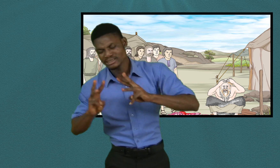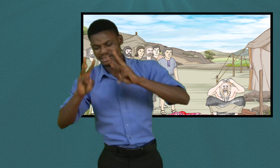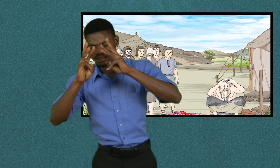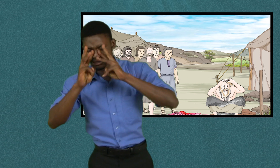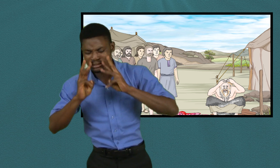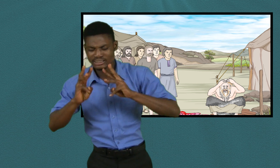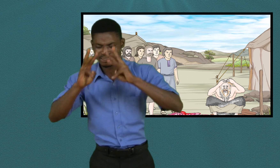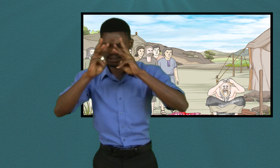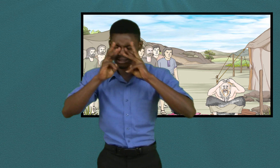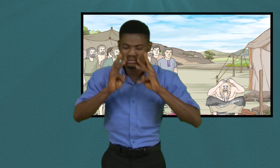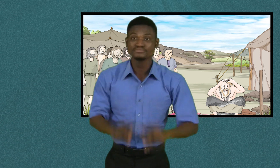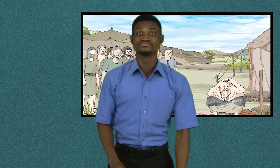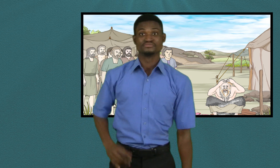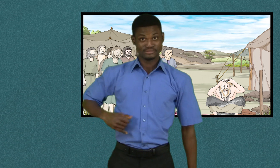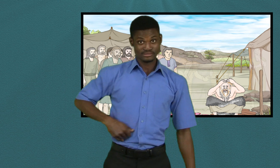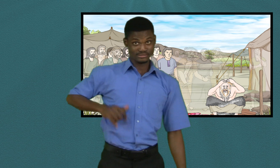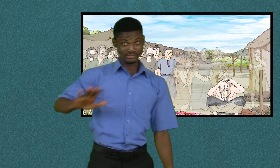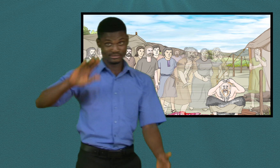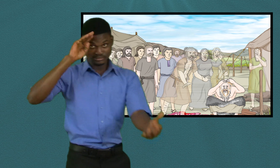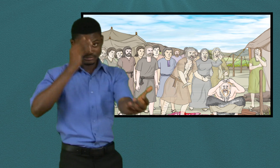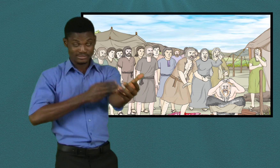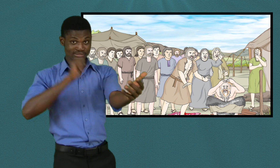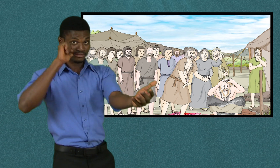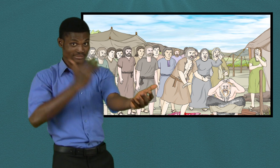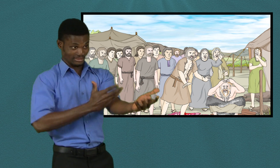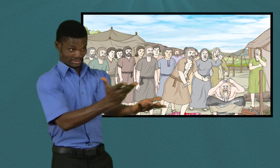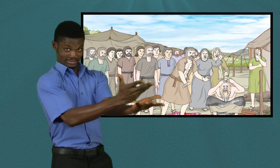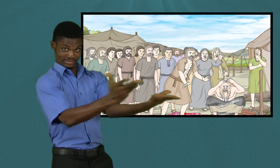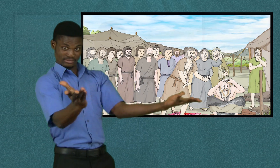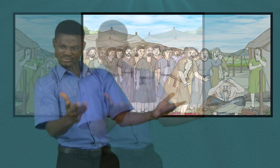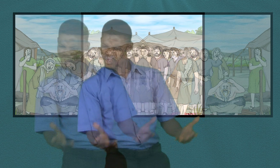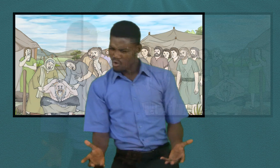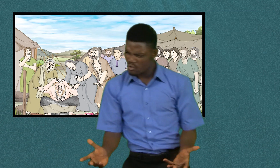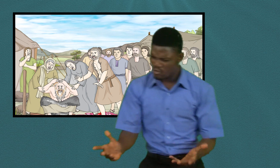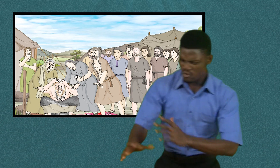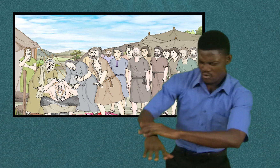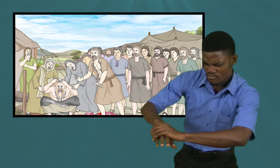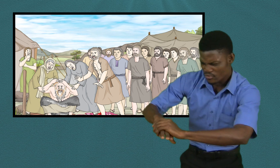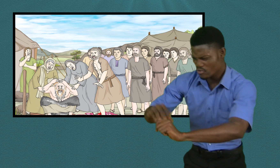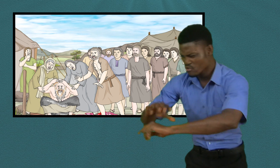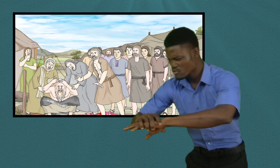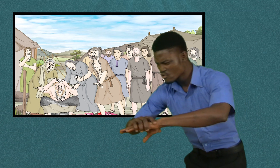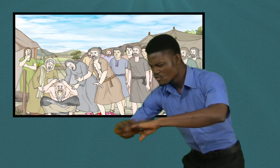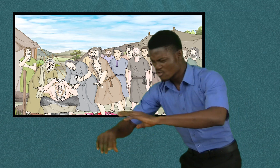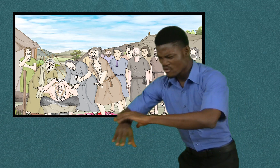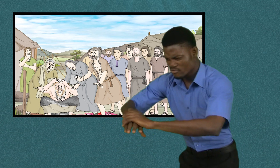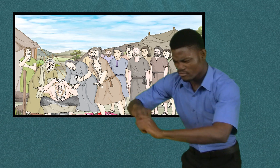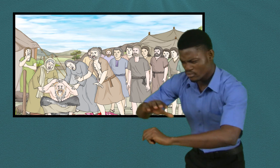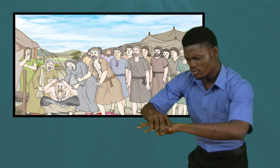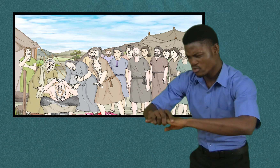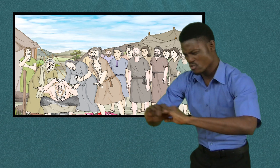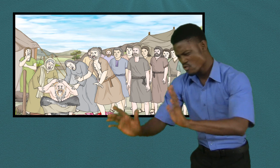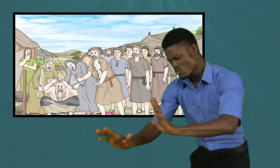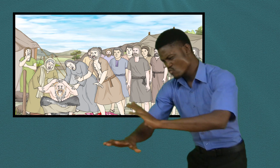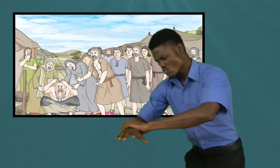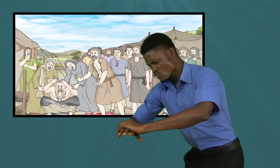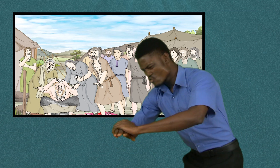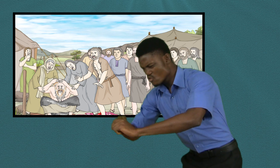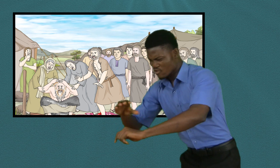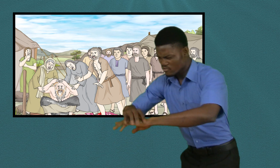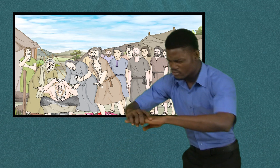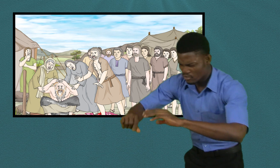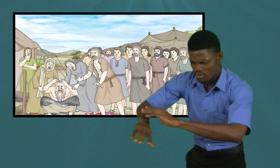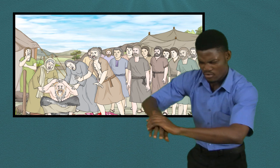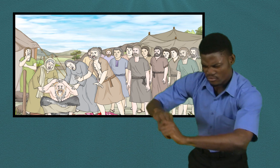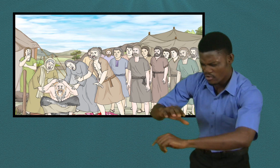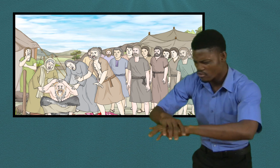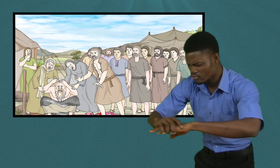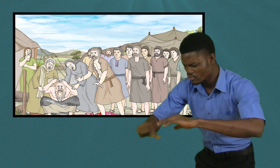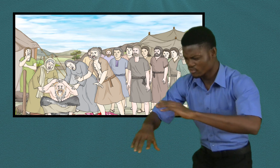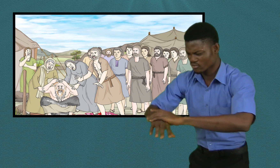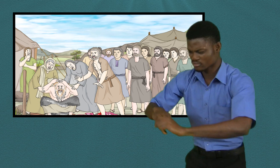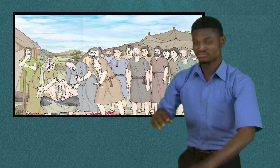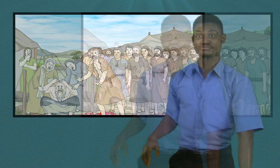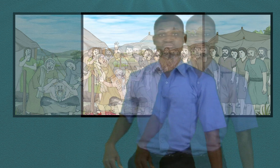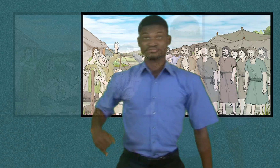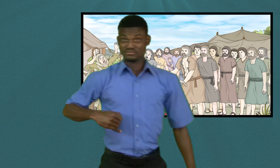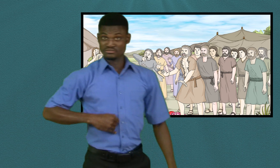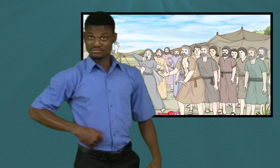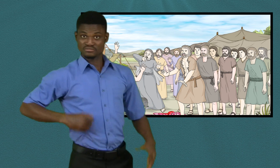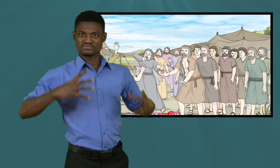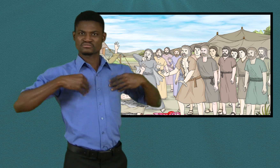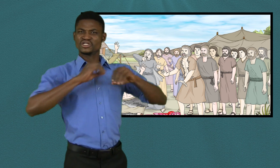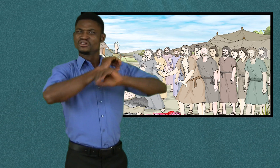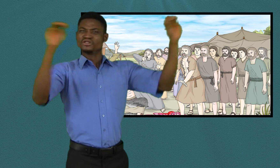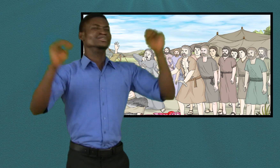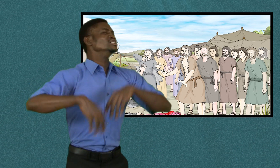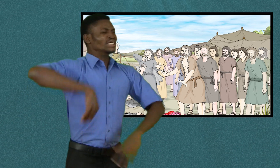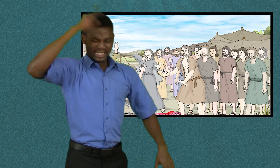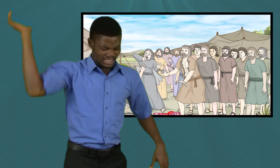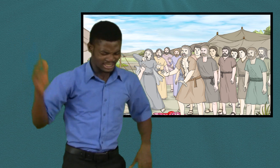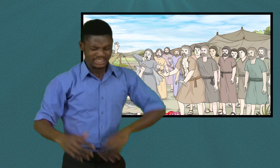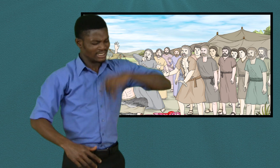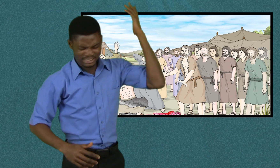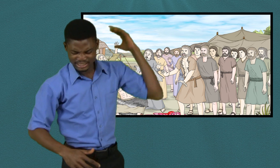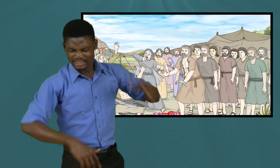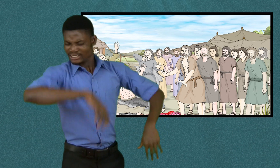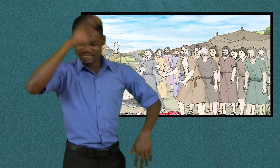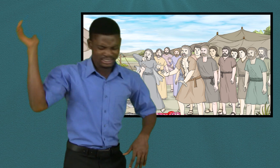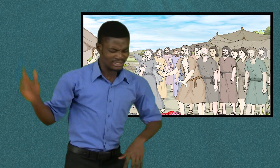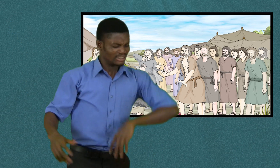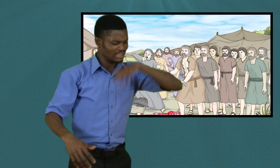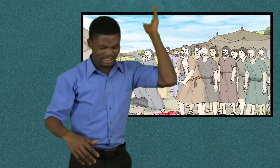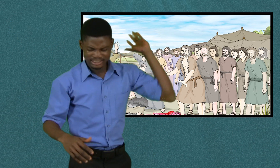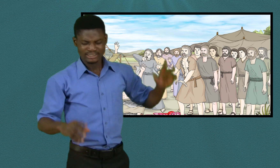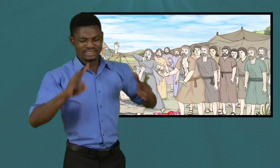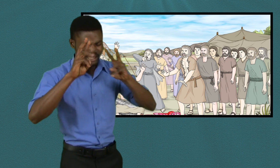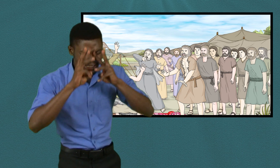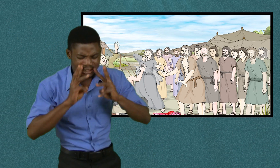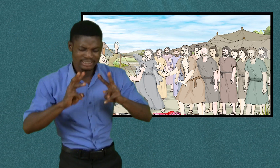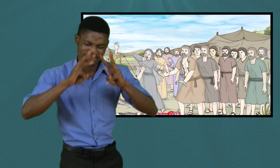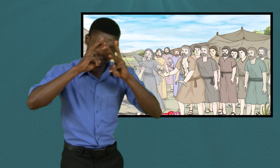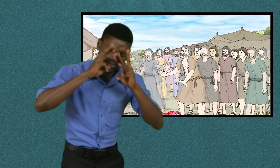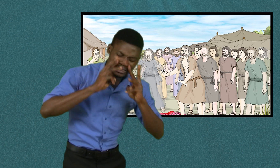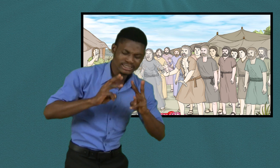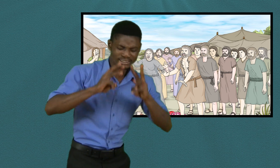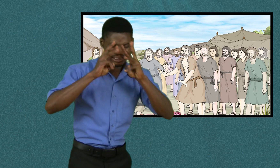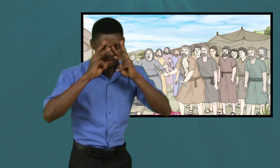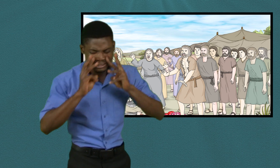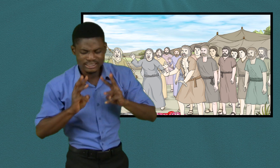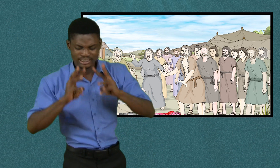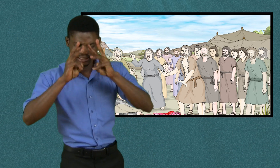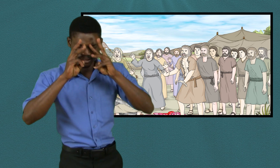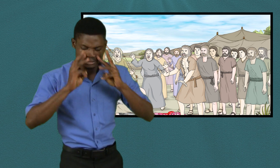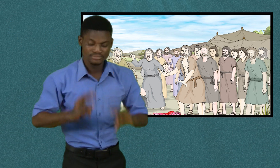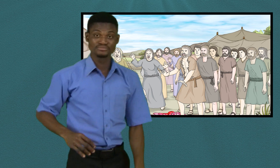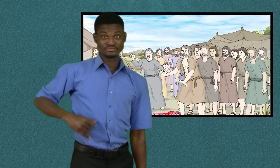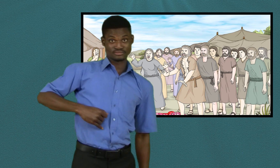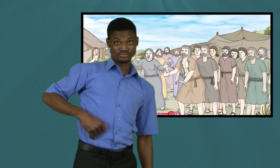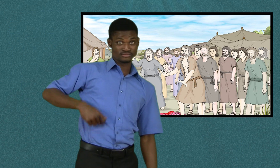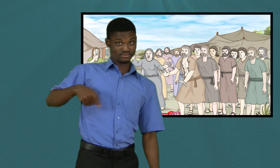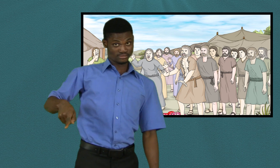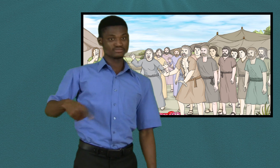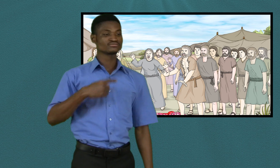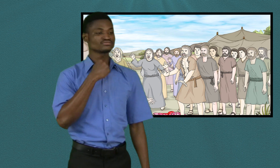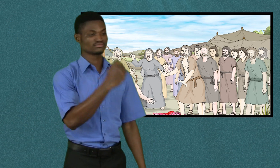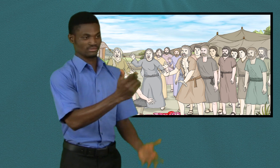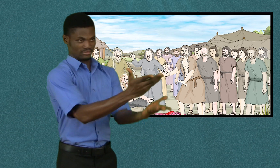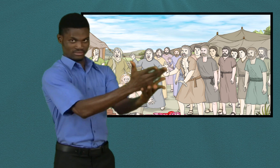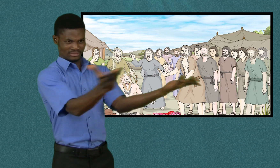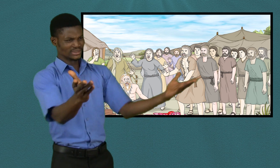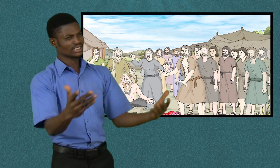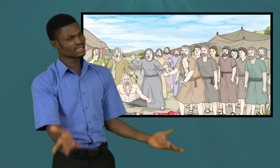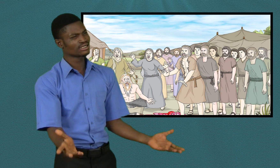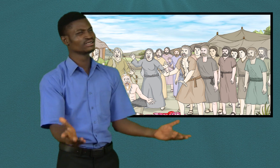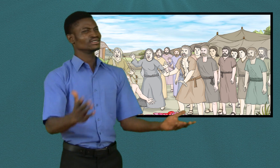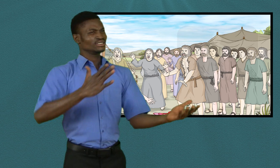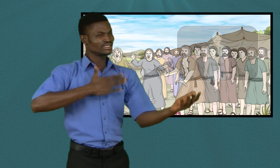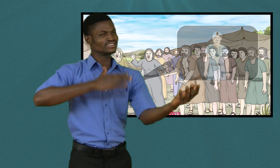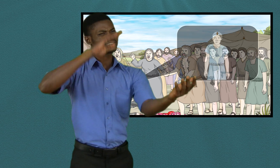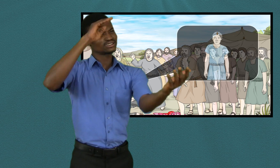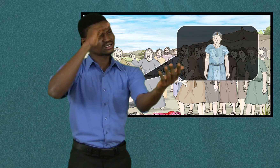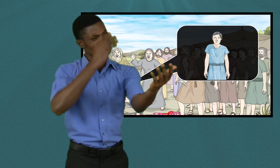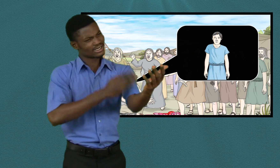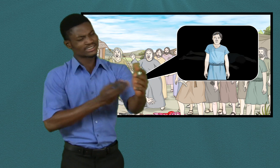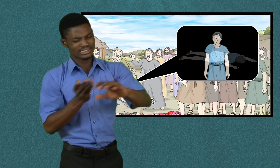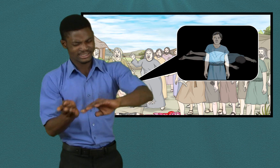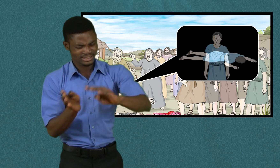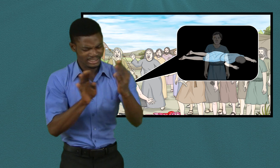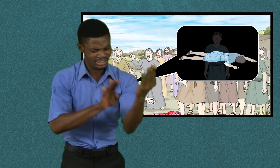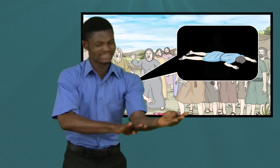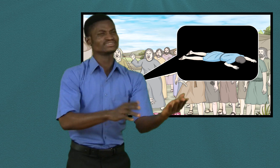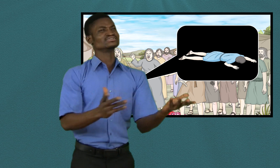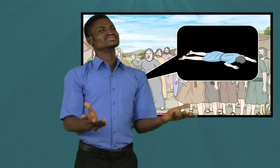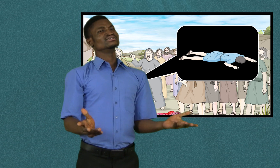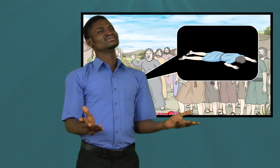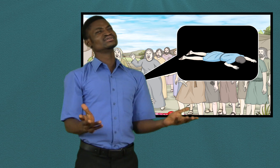All his sons and daughters tried to comfort him, but he refused to be comforted.